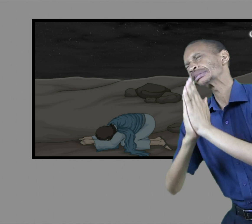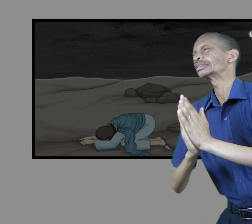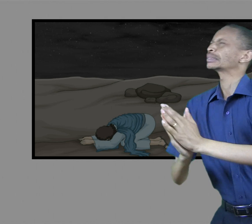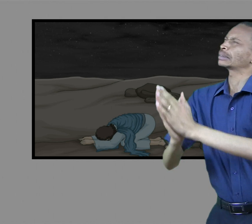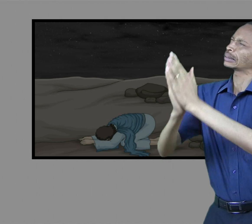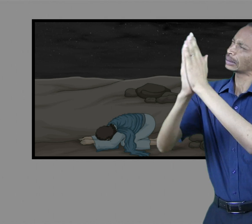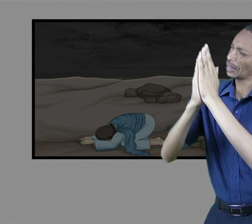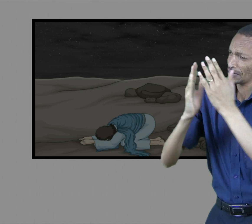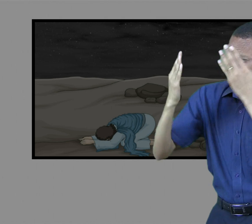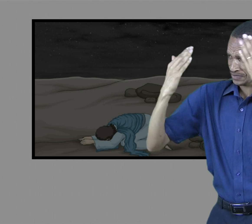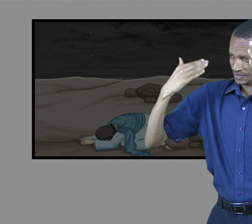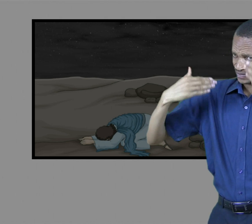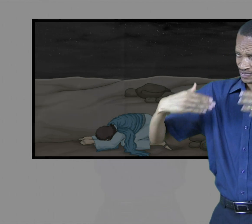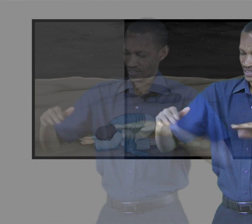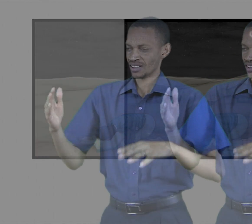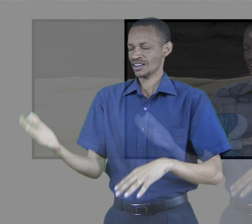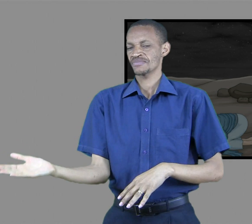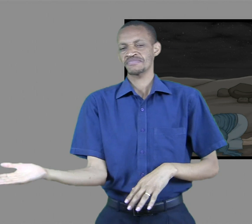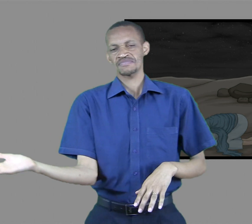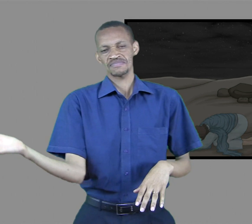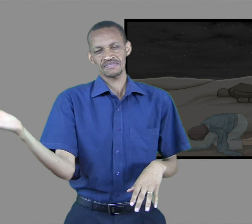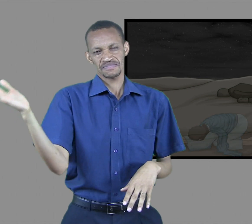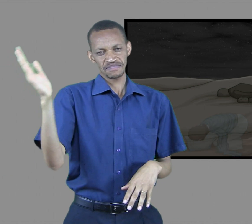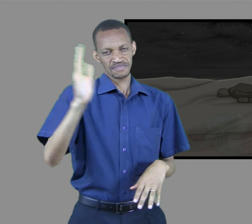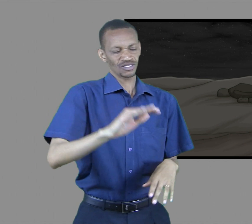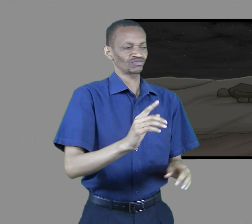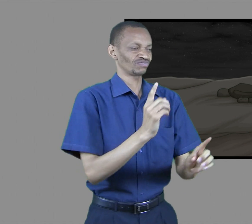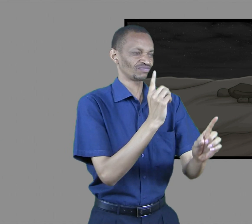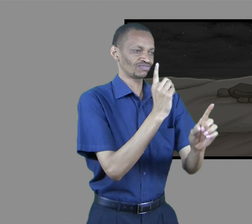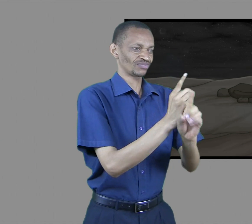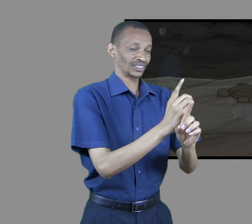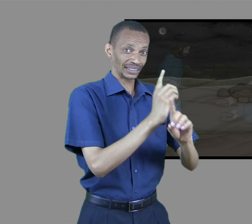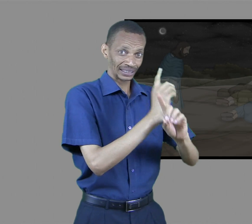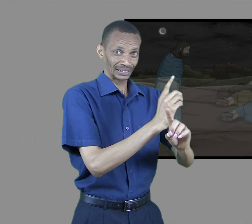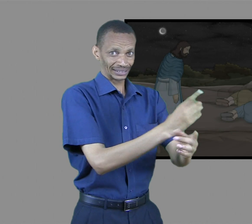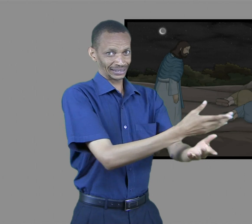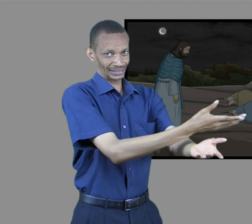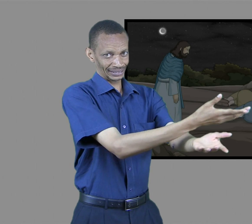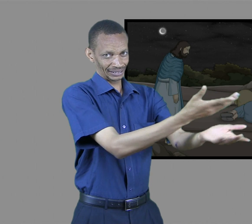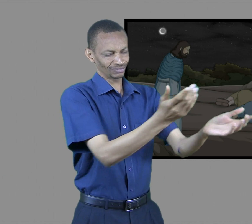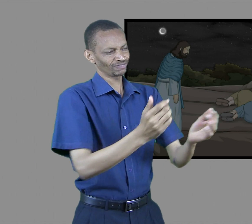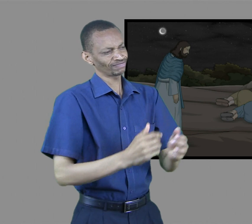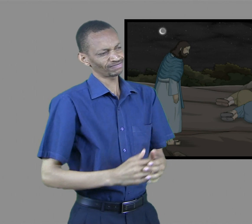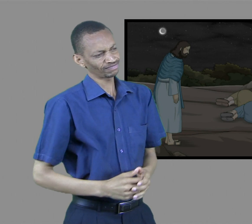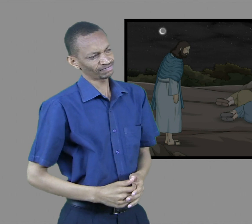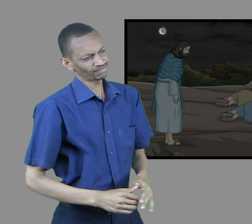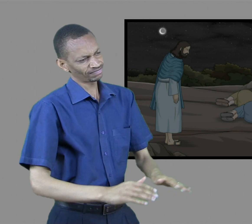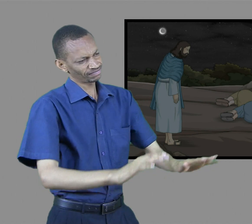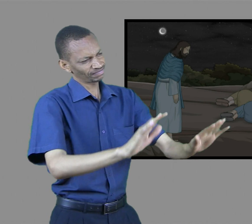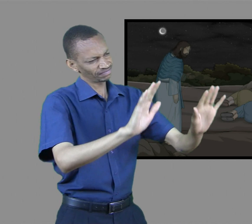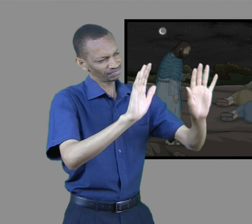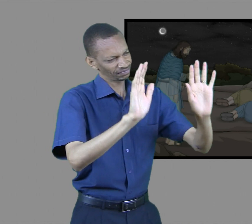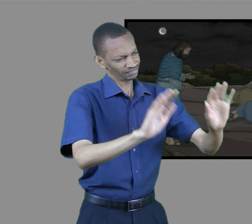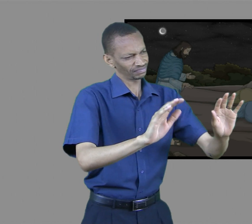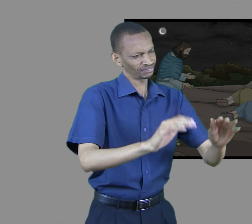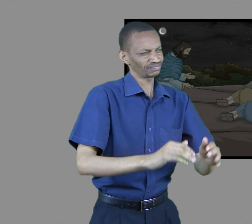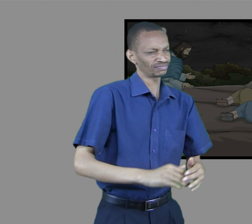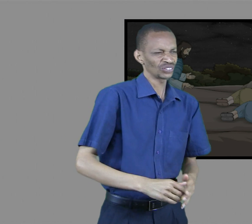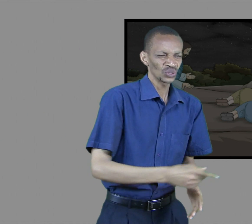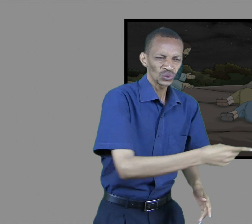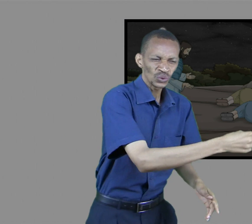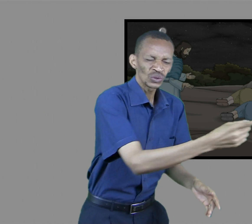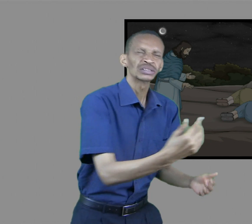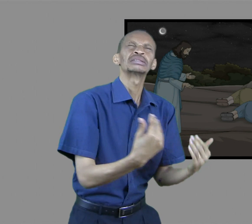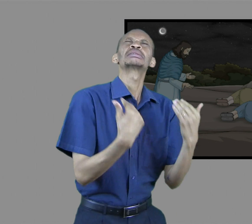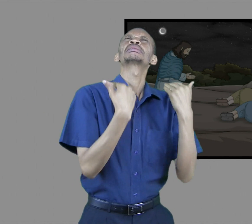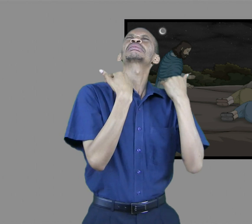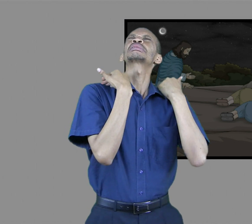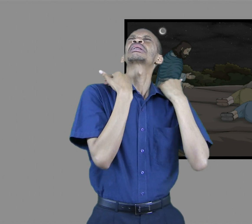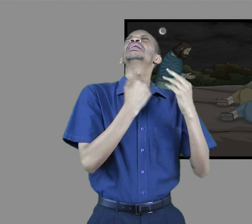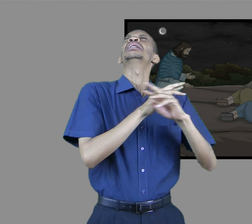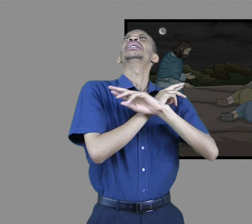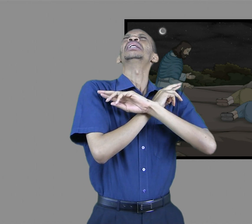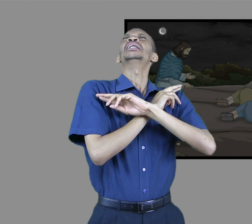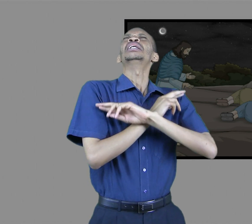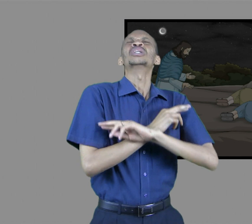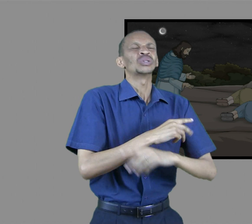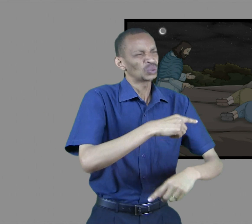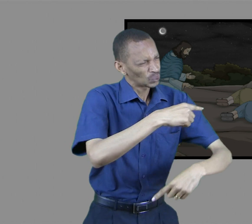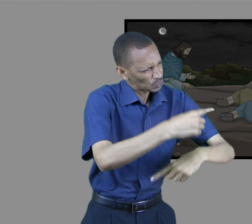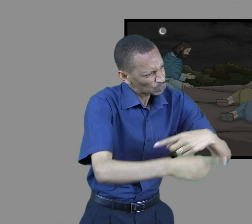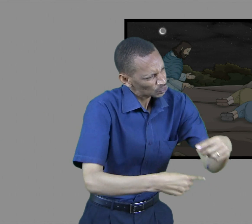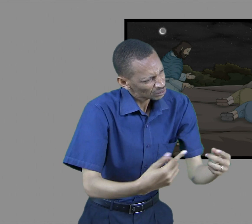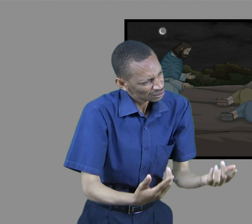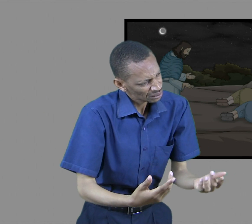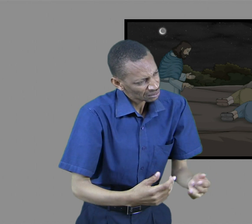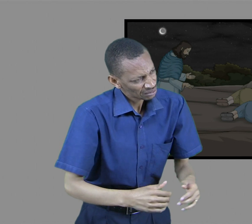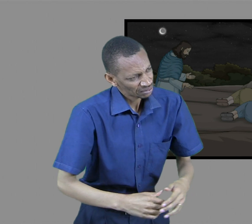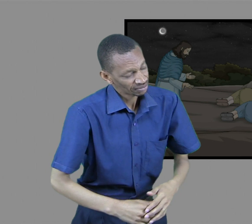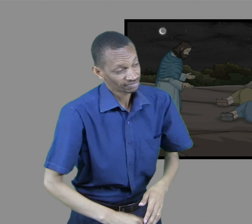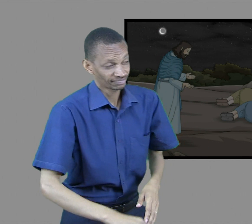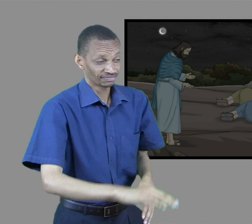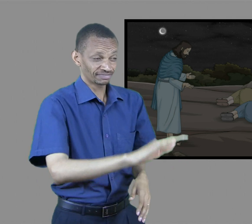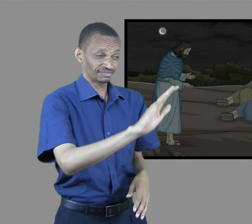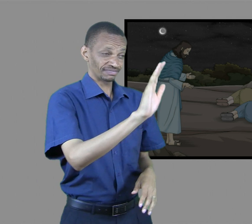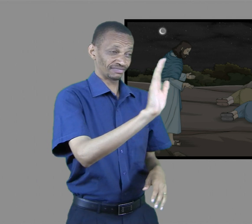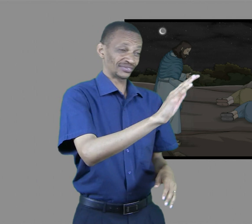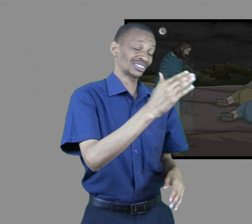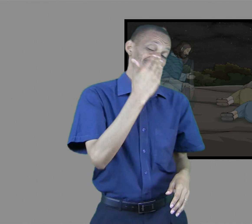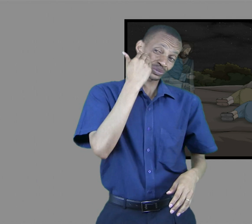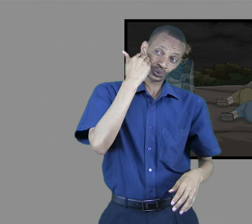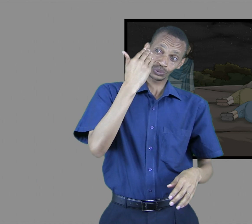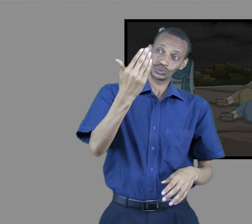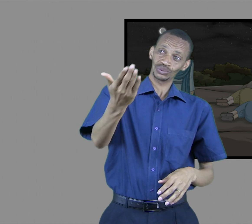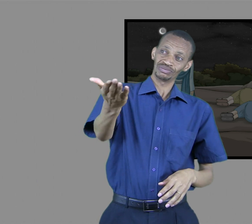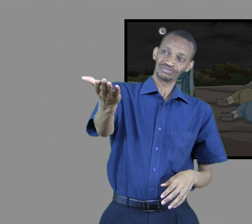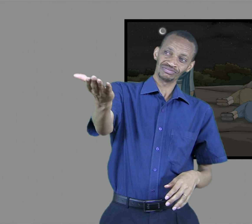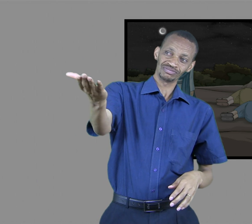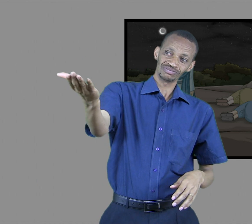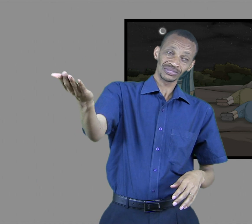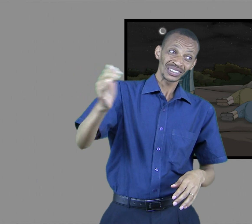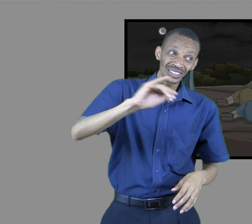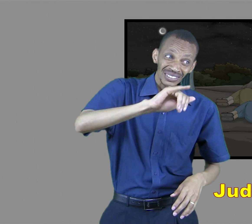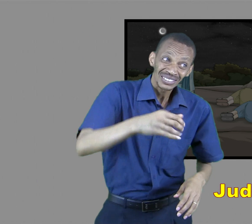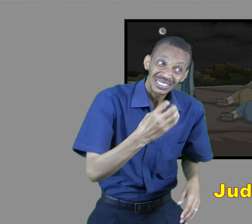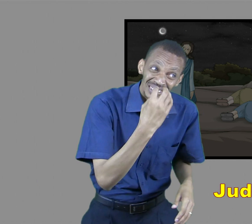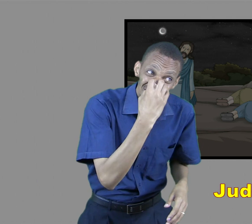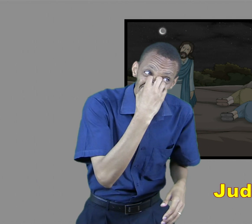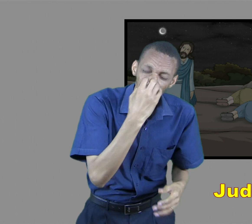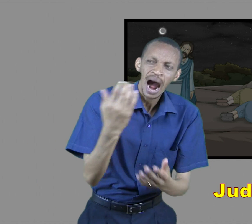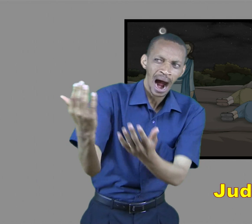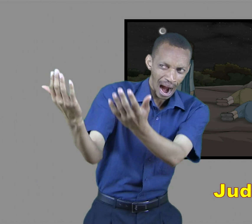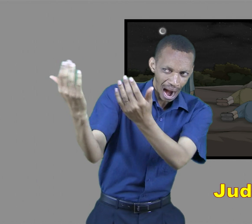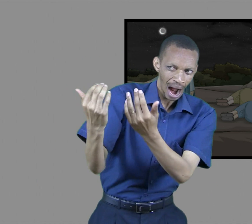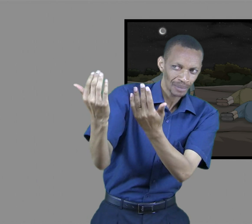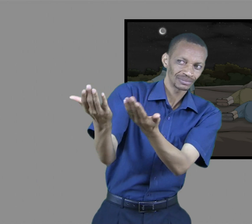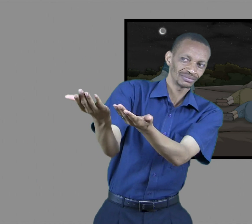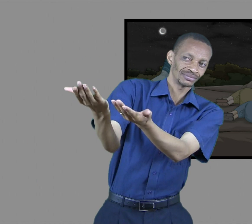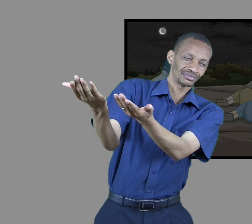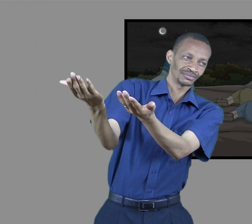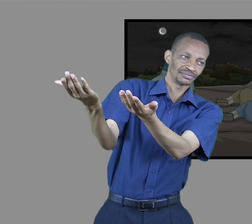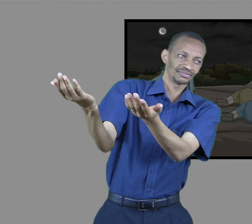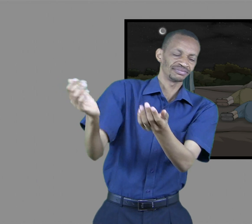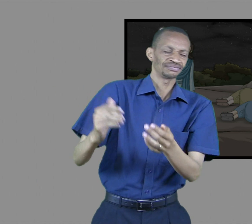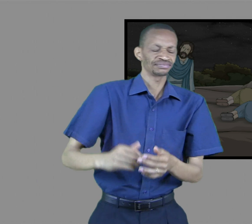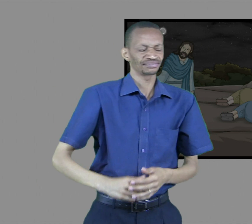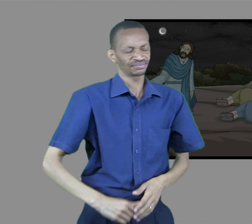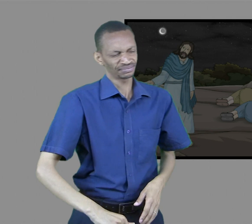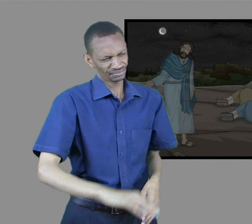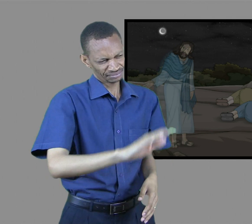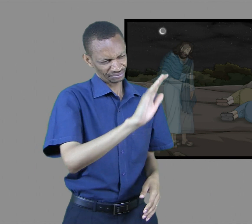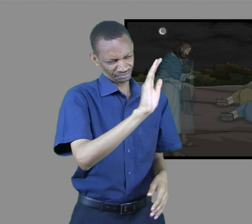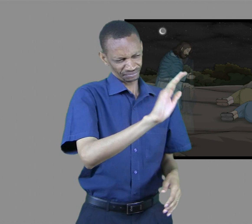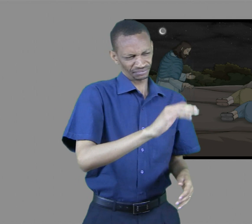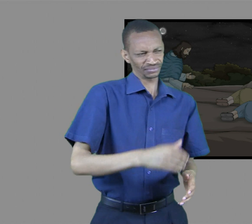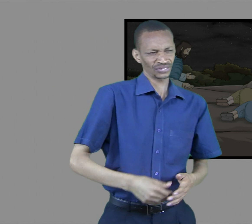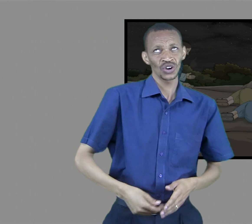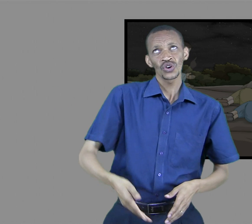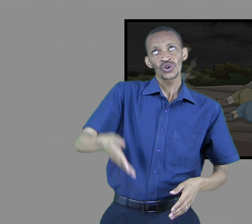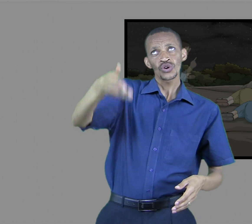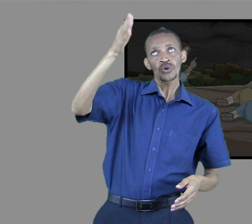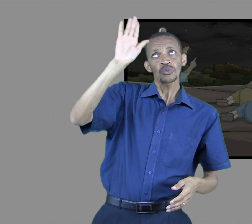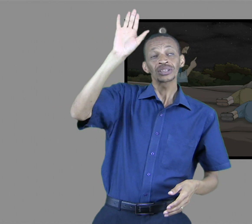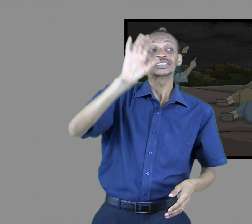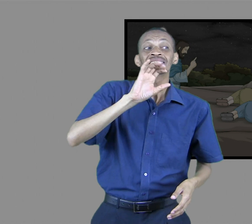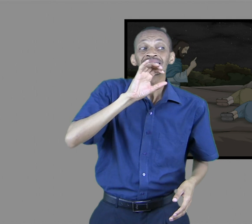Then He returned to the disciples and said, “Are you still sleeping and resting? Look, the hour is near, and the Son of Man is betrayed into the hands of sinners. Rise, let us go!